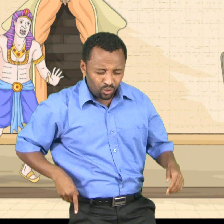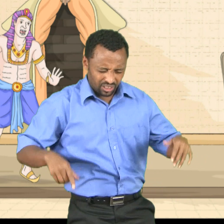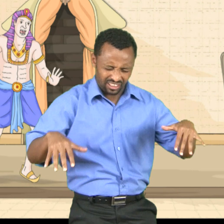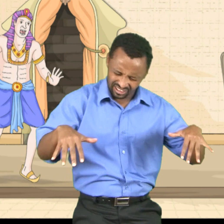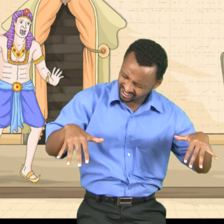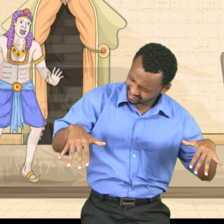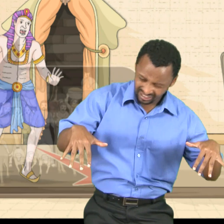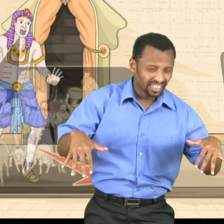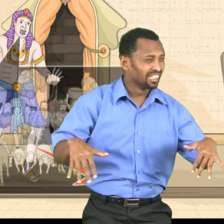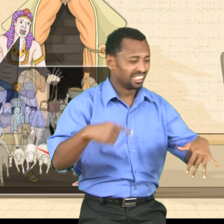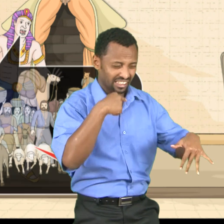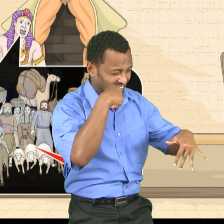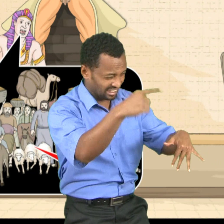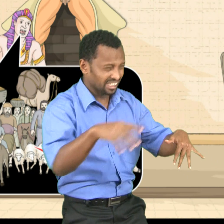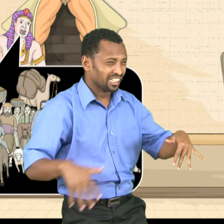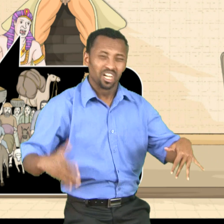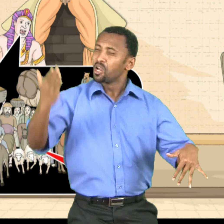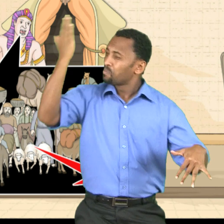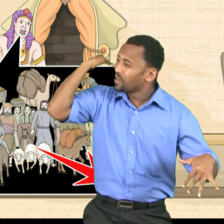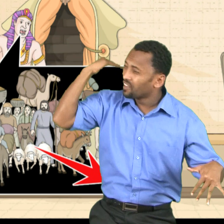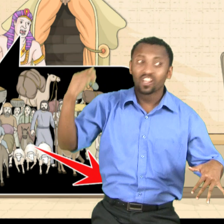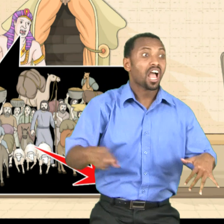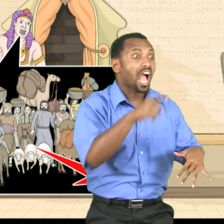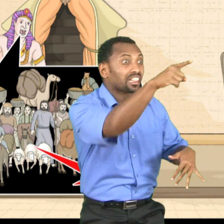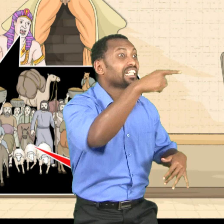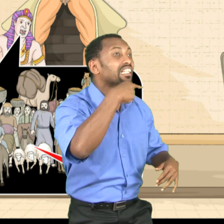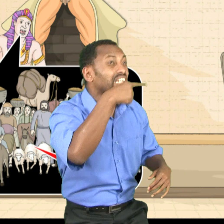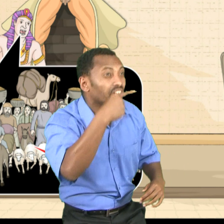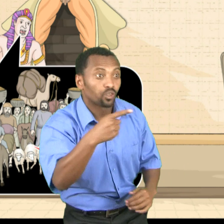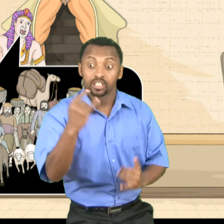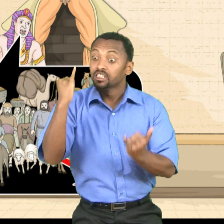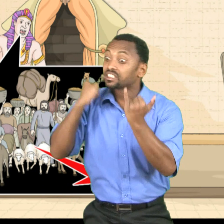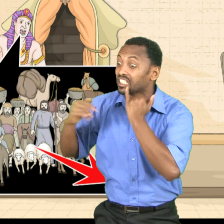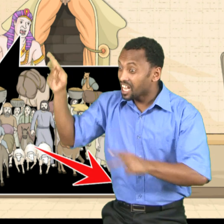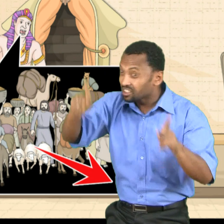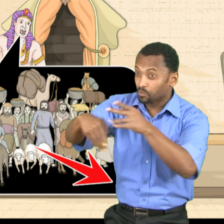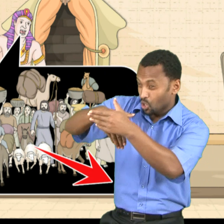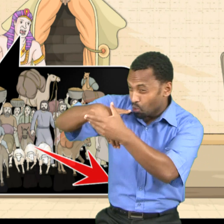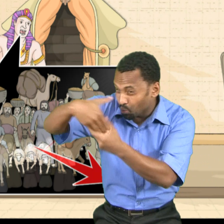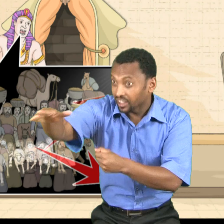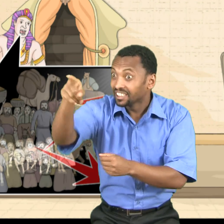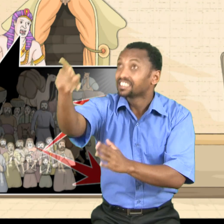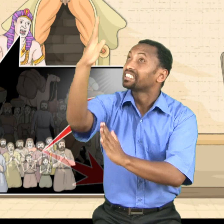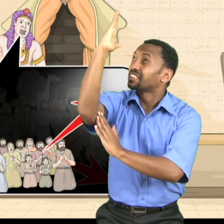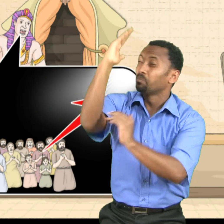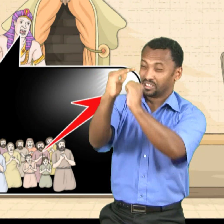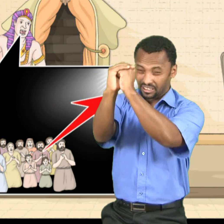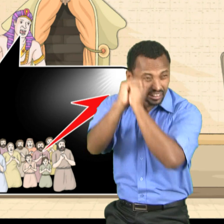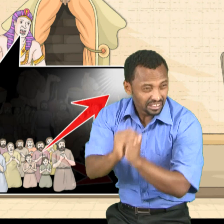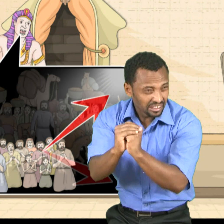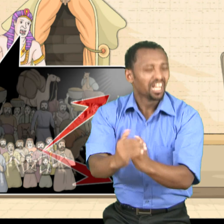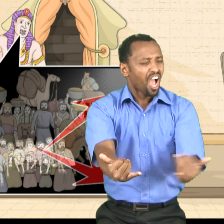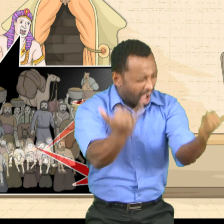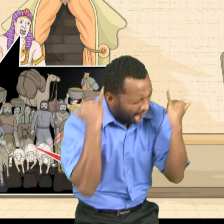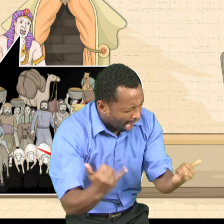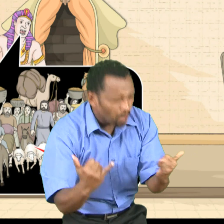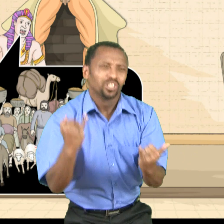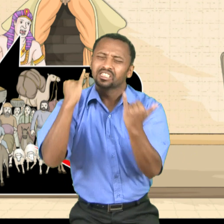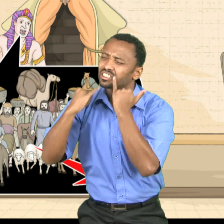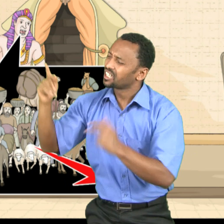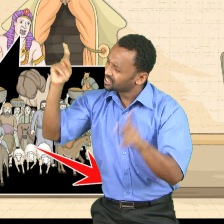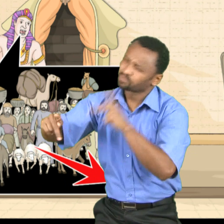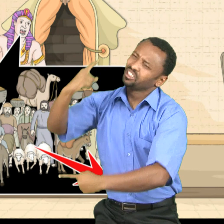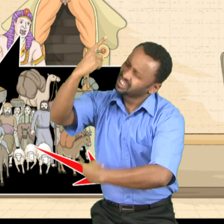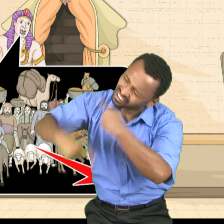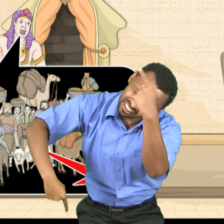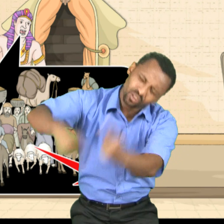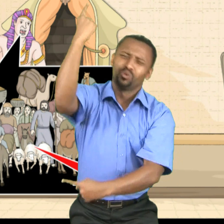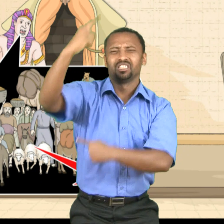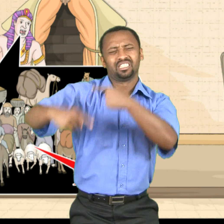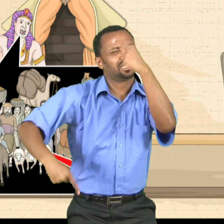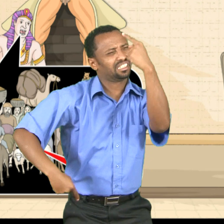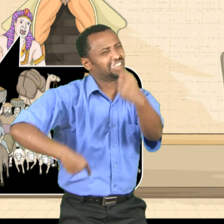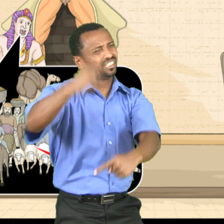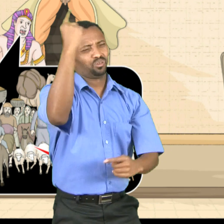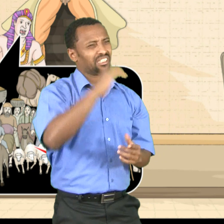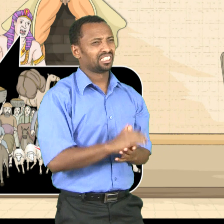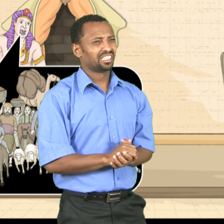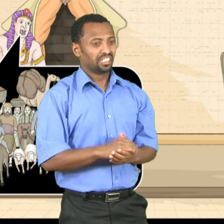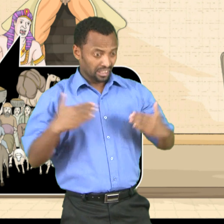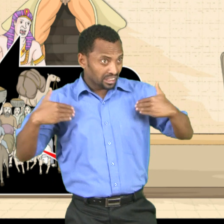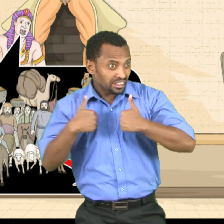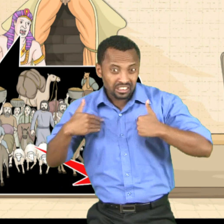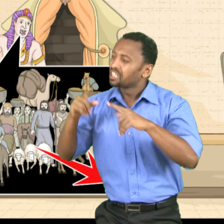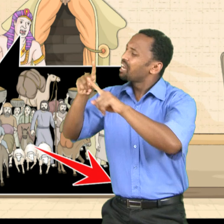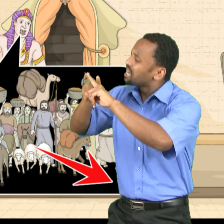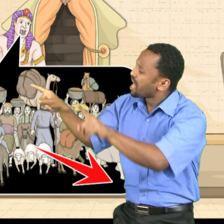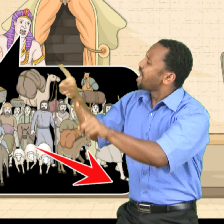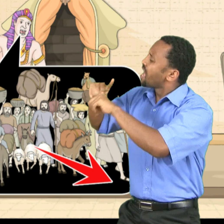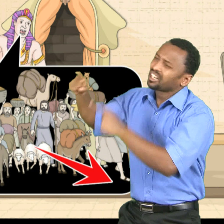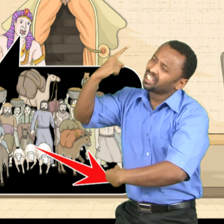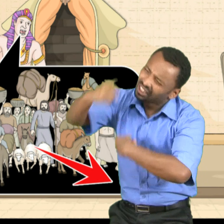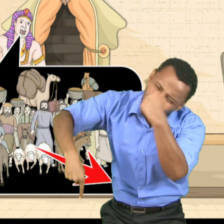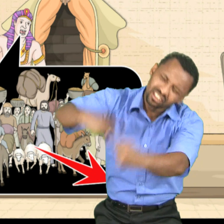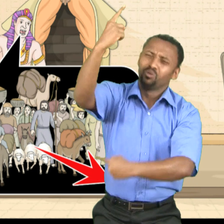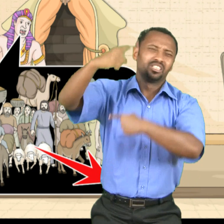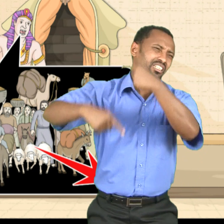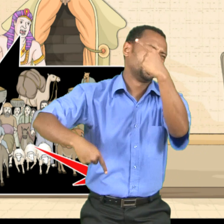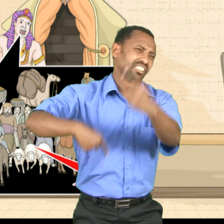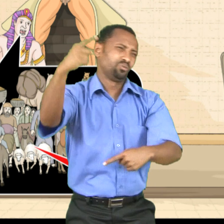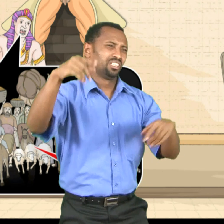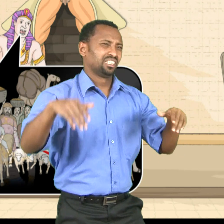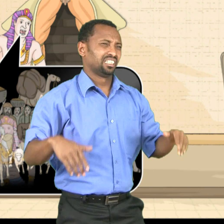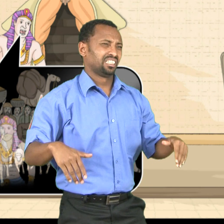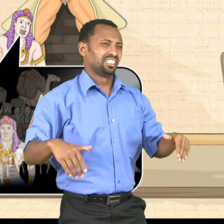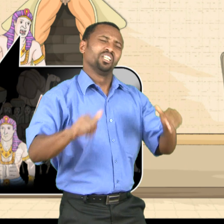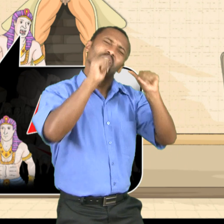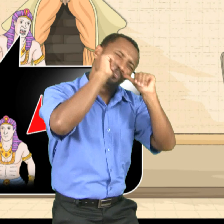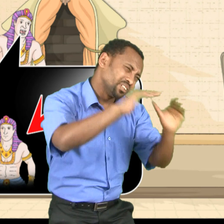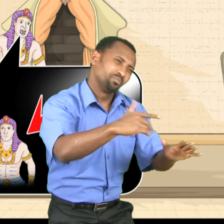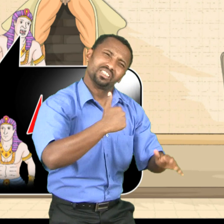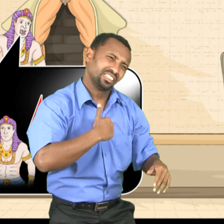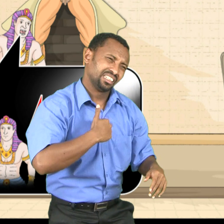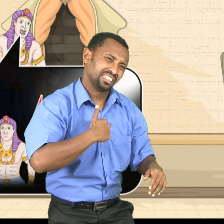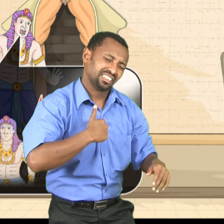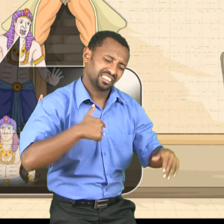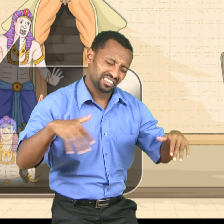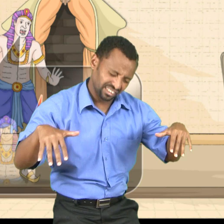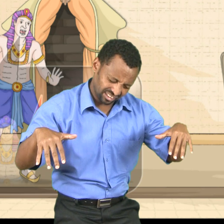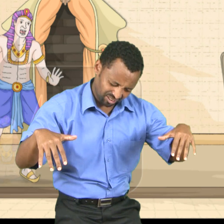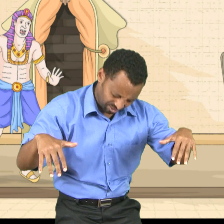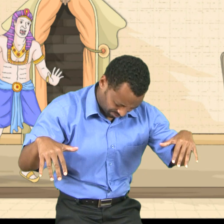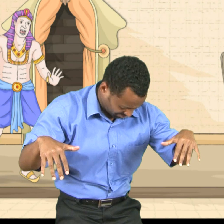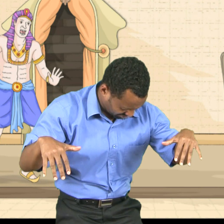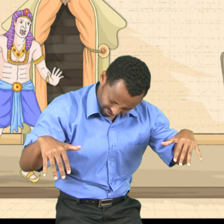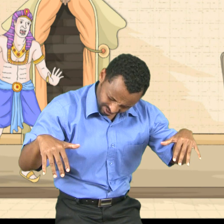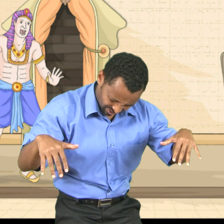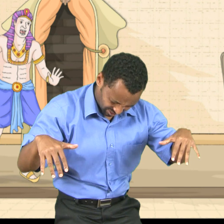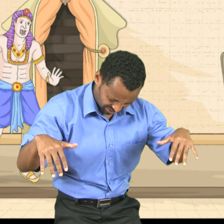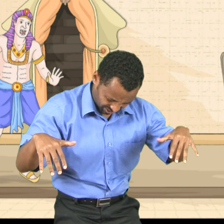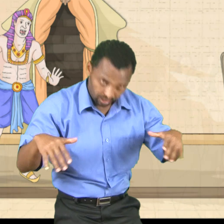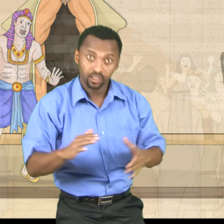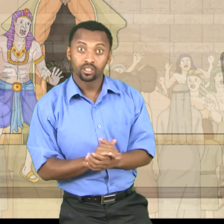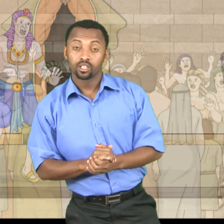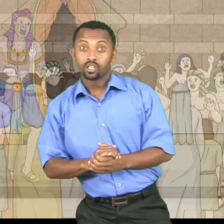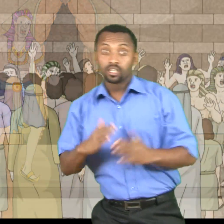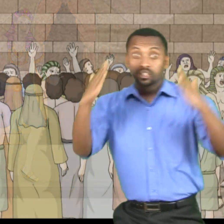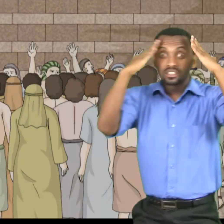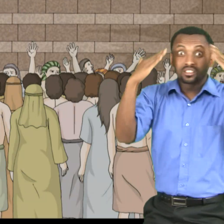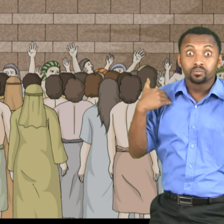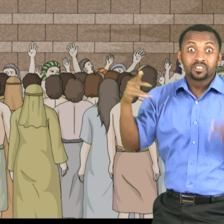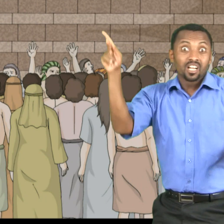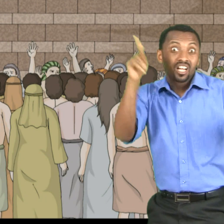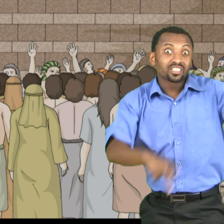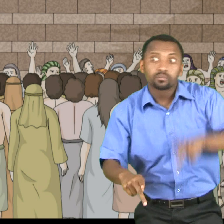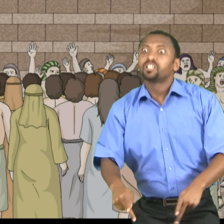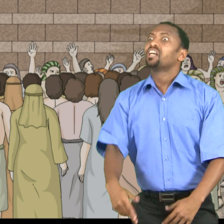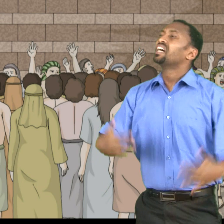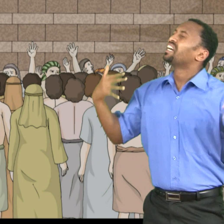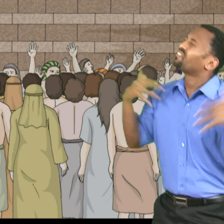Take your flocks and herds as well, just as you have said, and depart! And bless me also.”